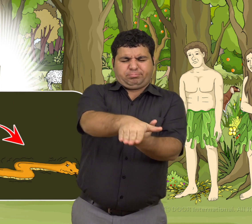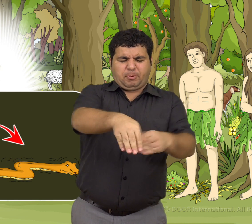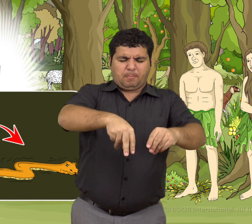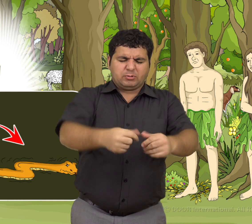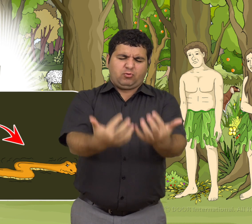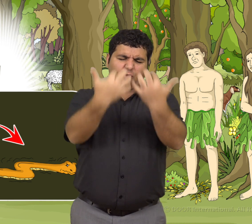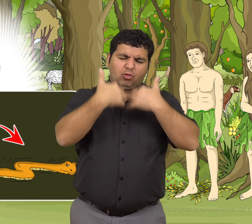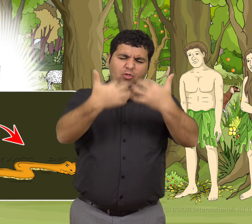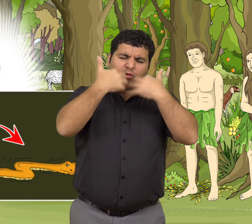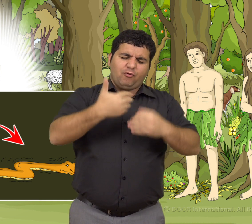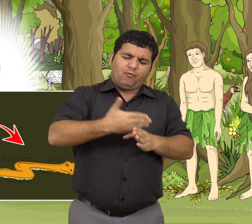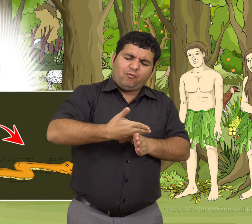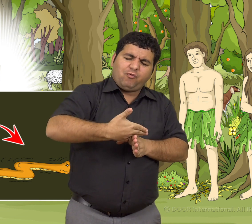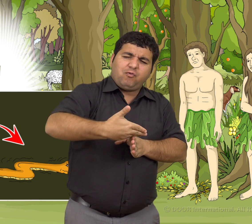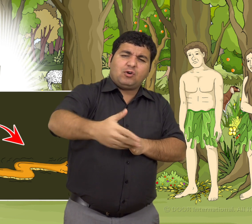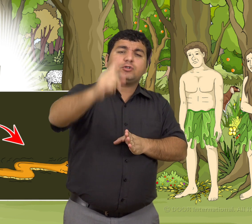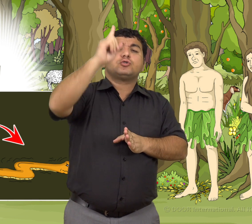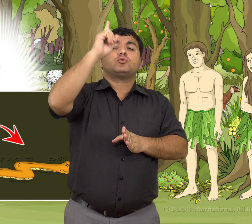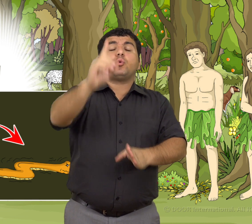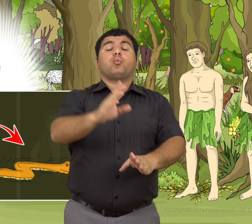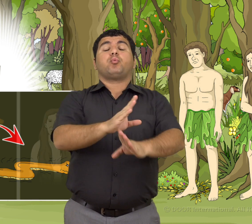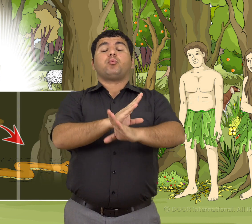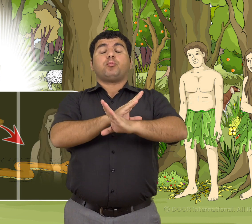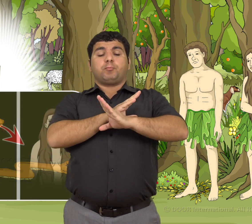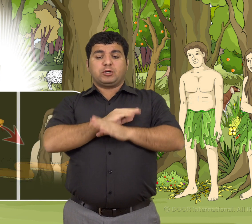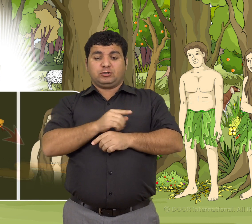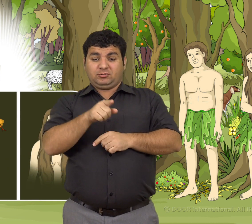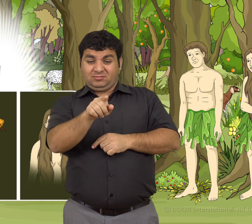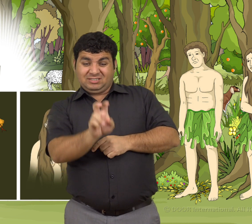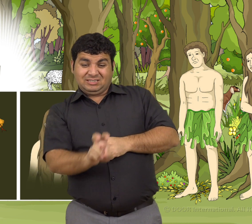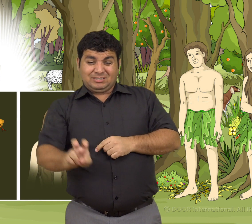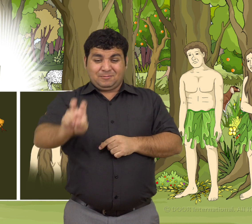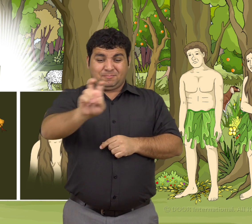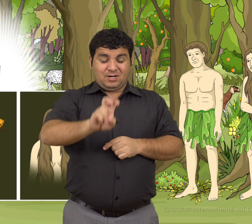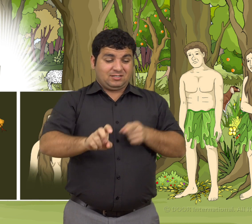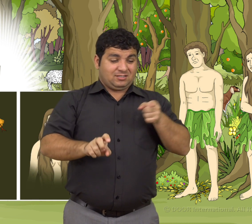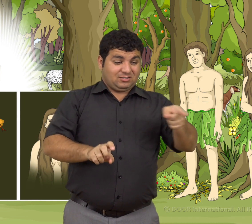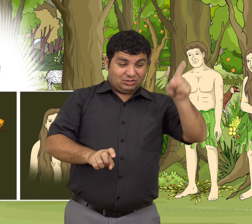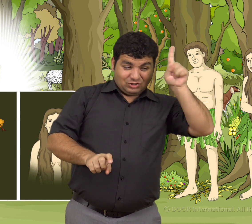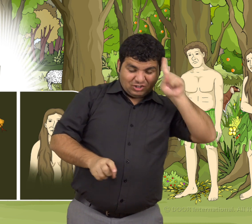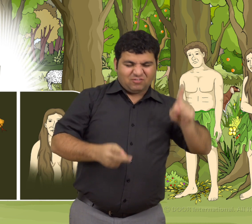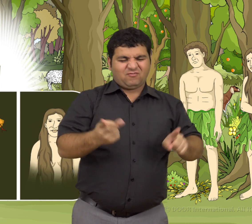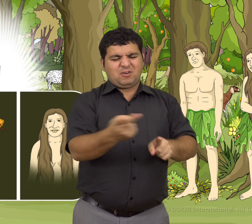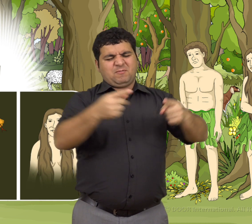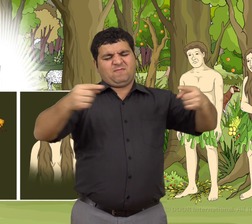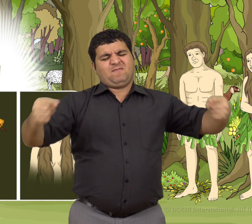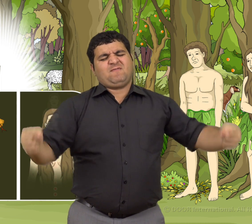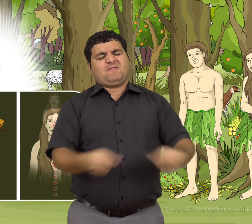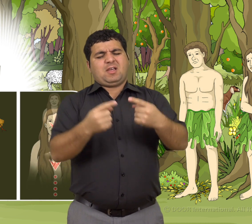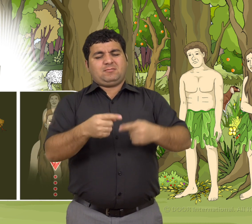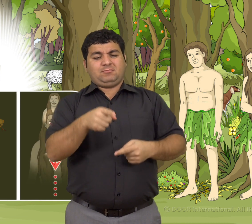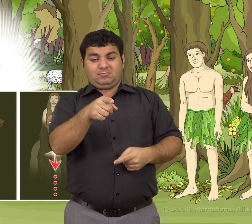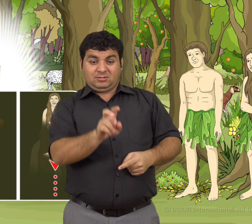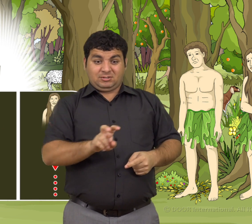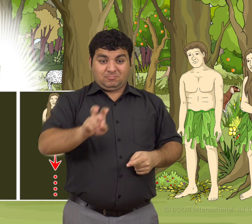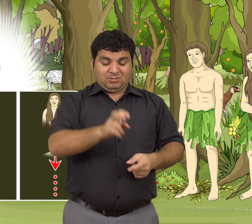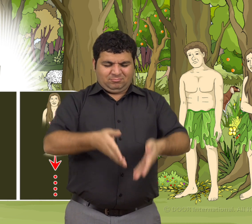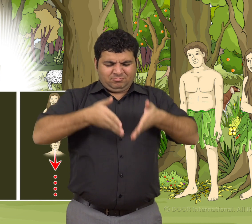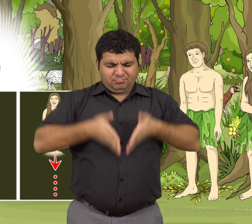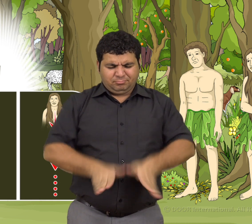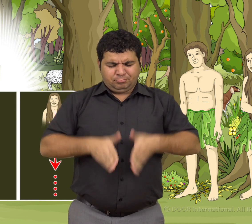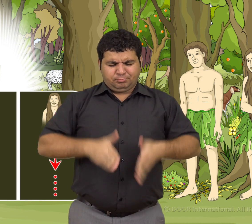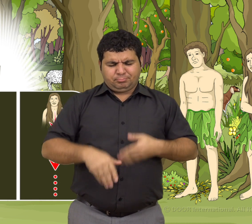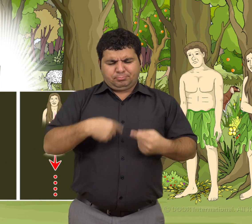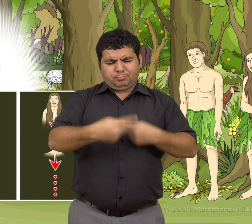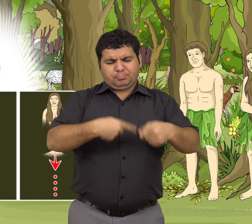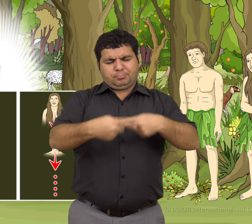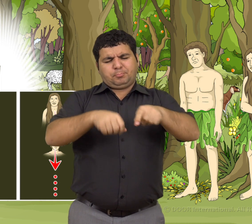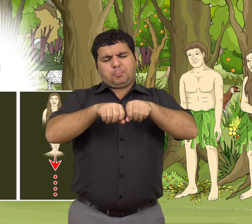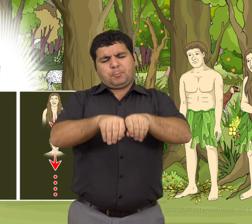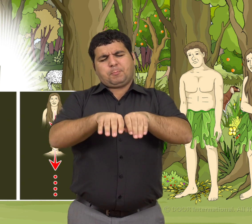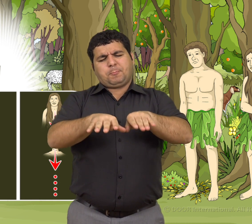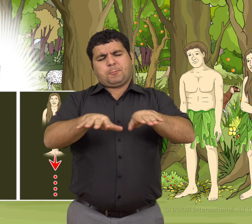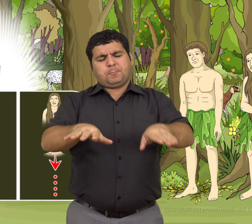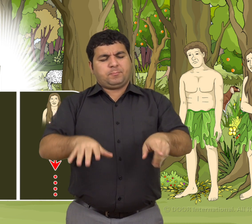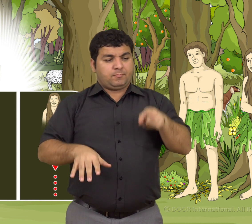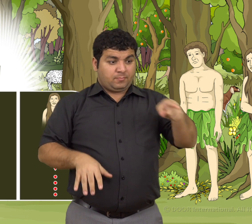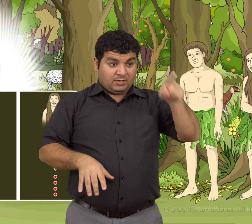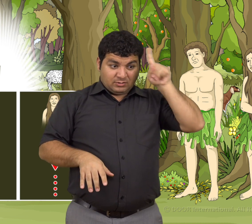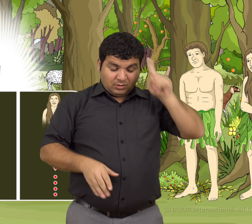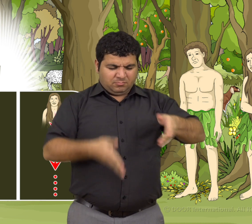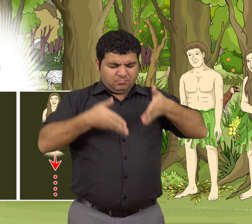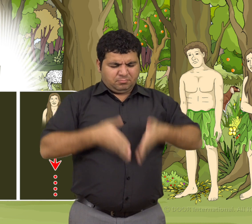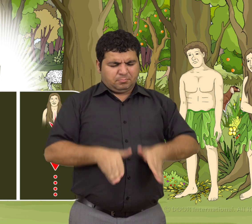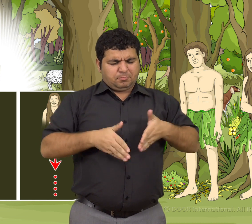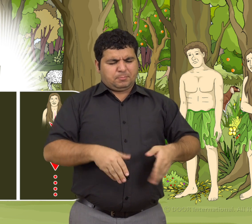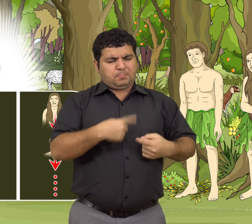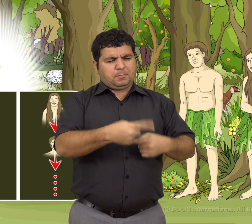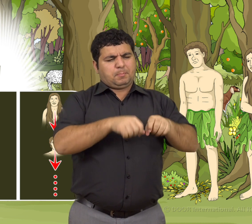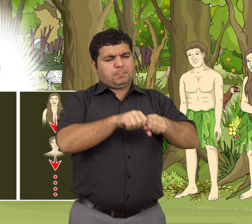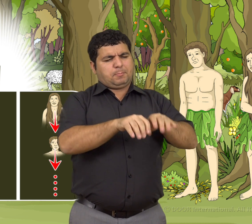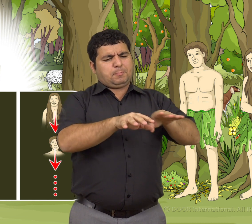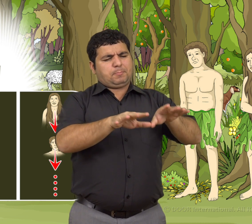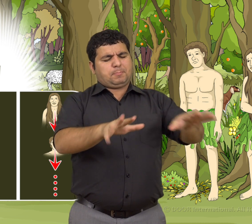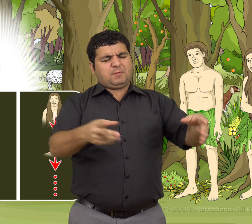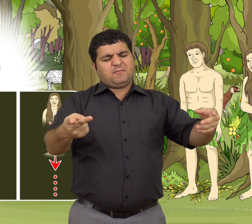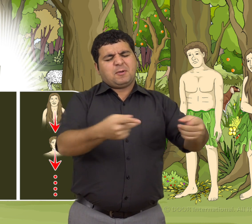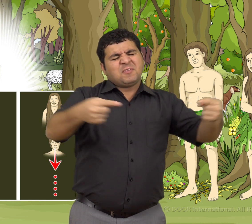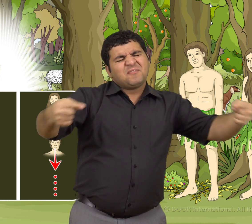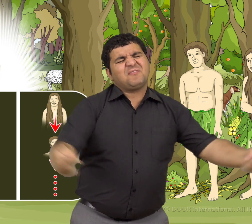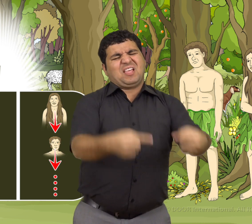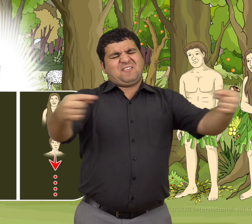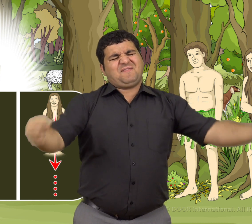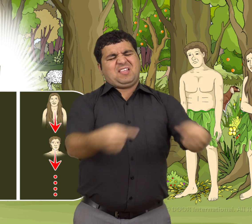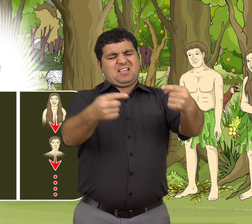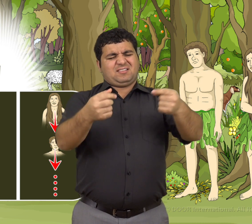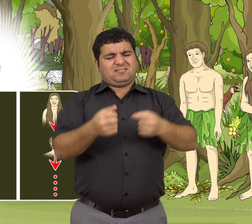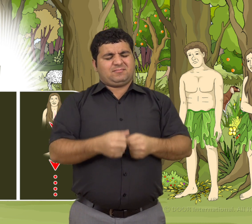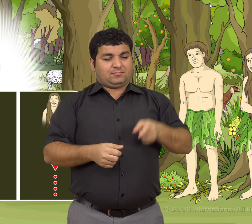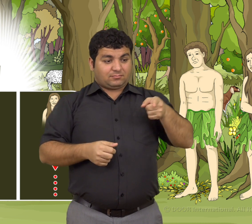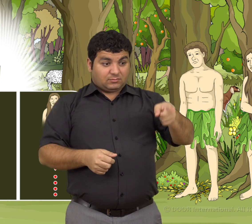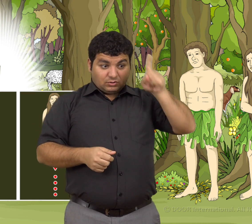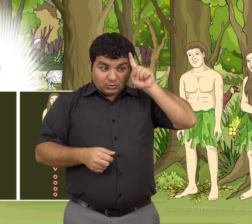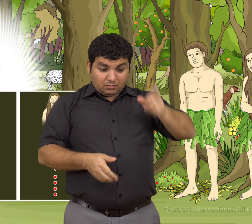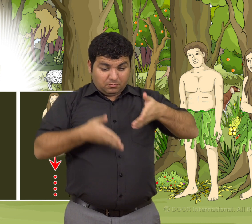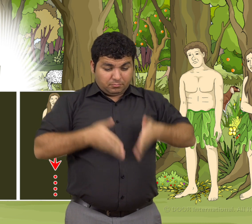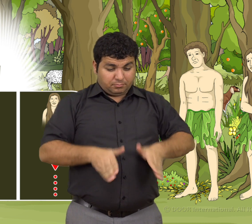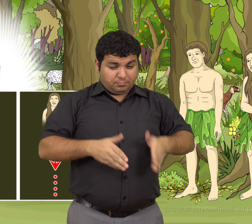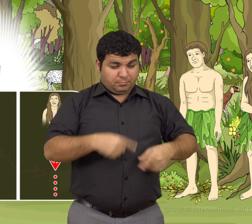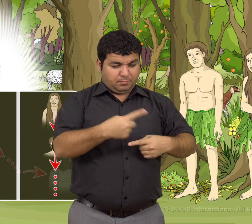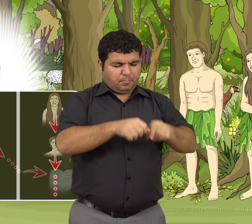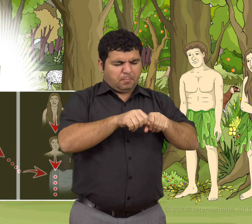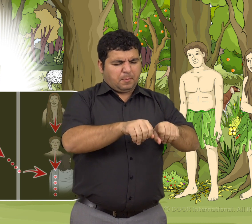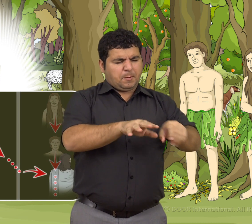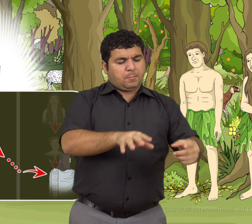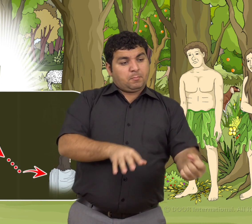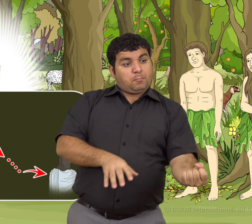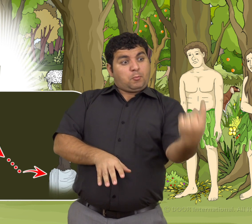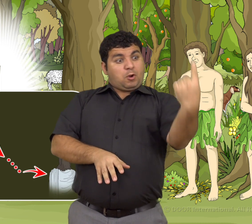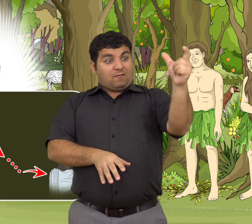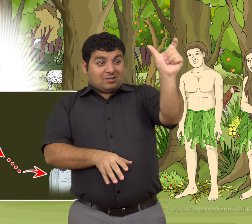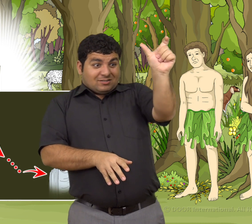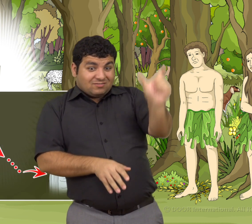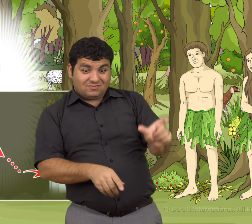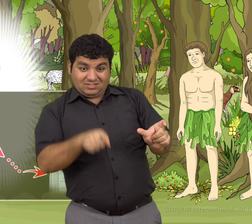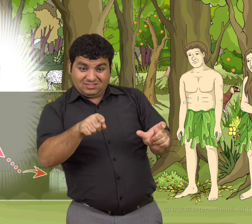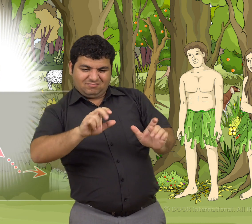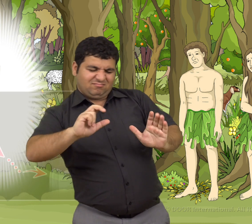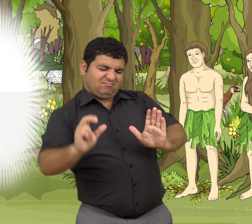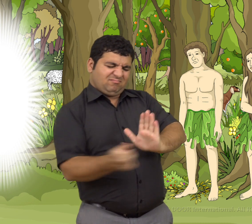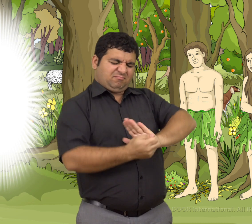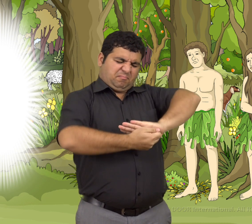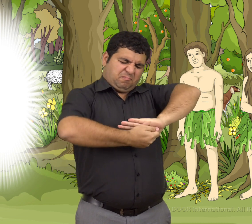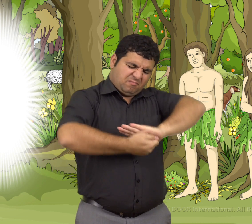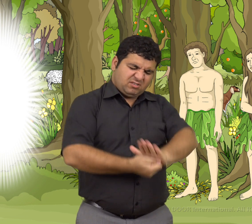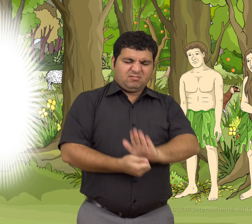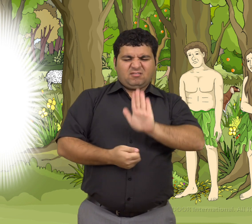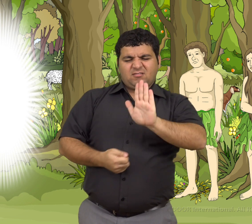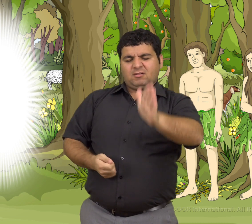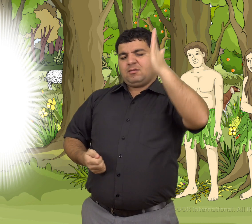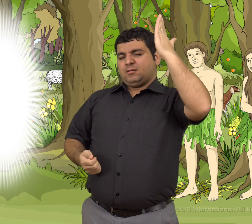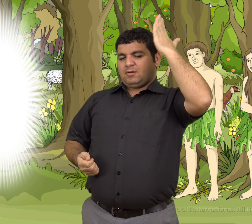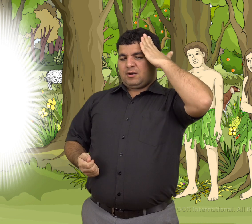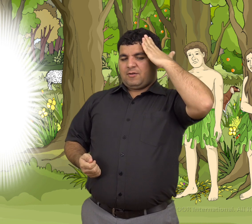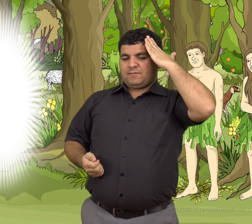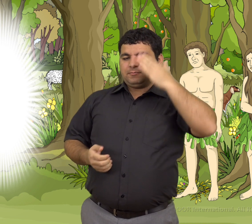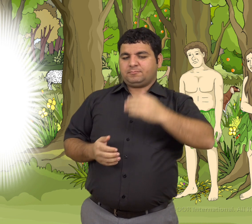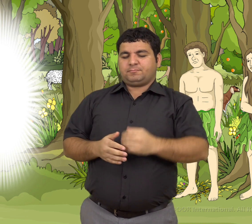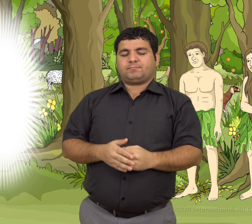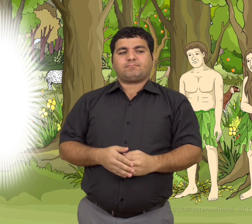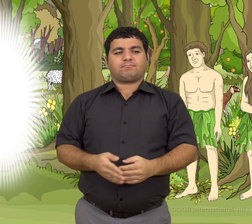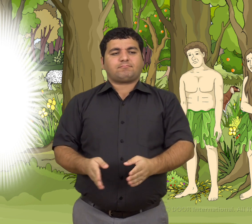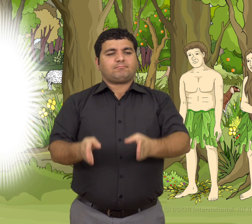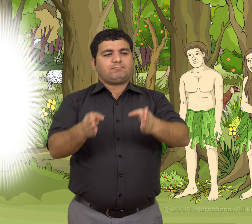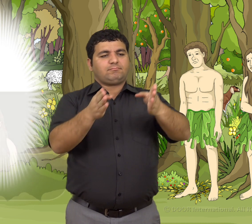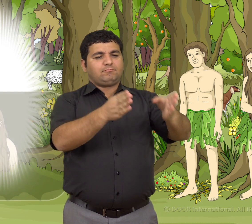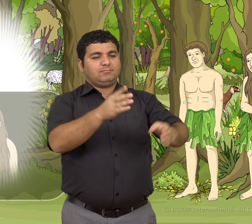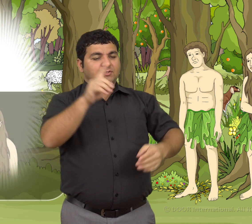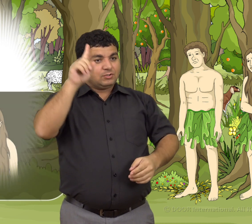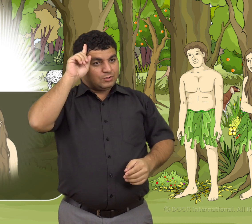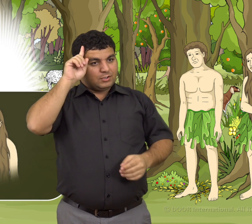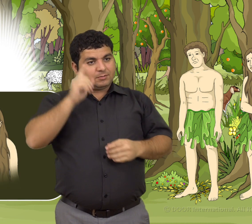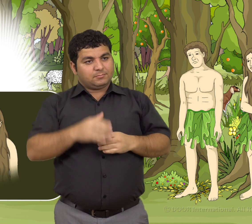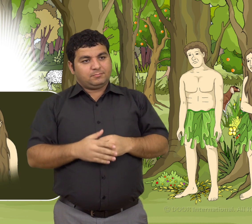And I will put enmity between you and the woman, and between your seed and her seed. He will crush your head, and you will strike his heel.”